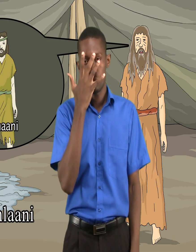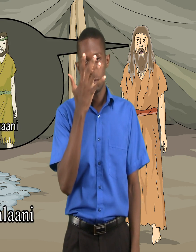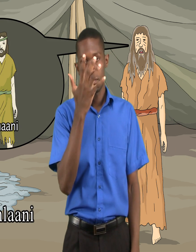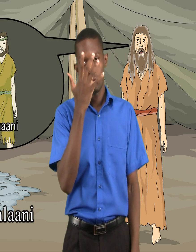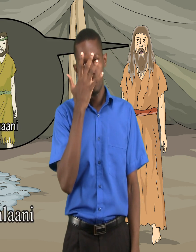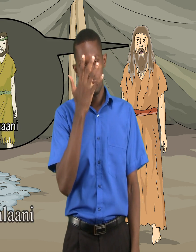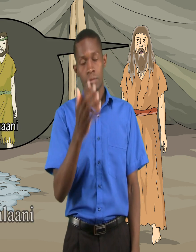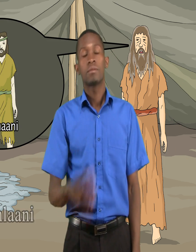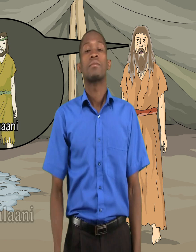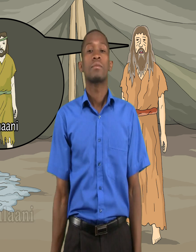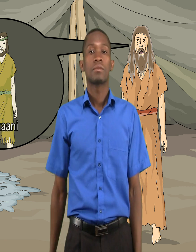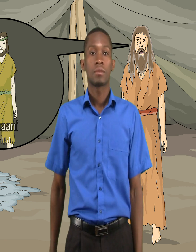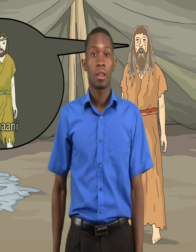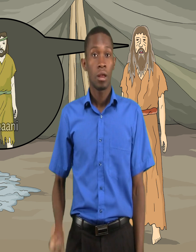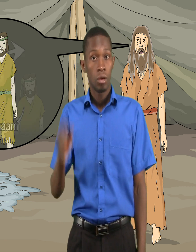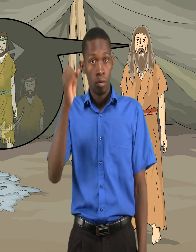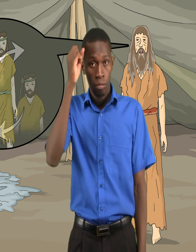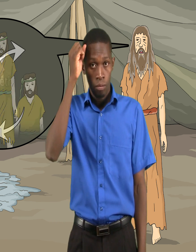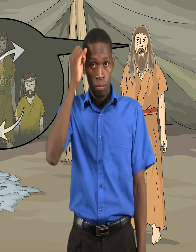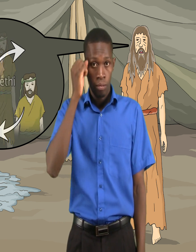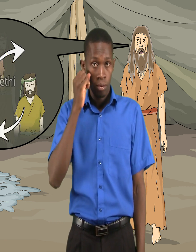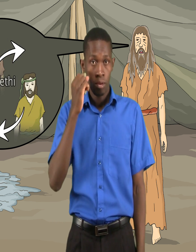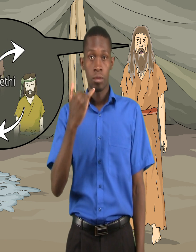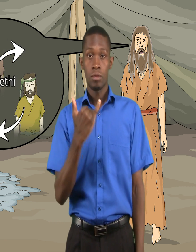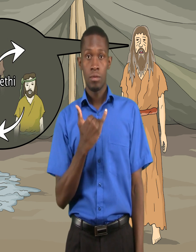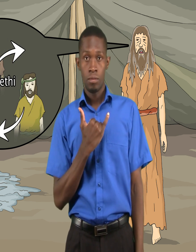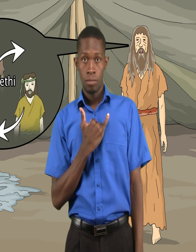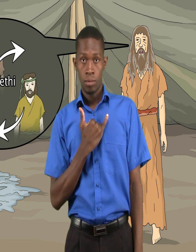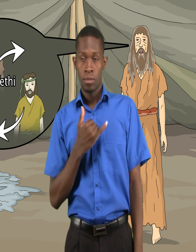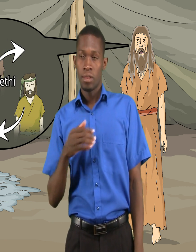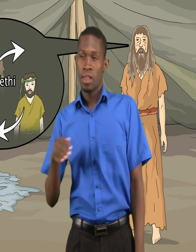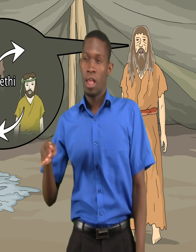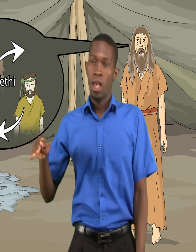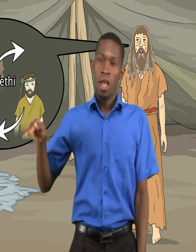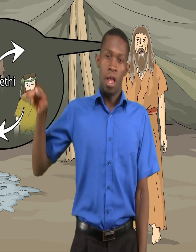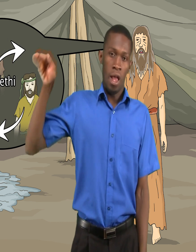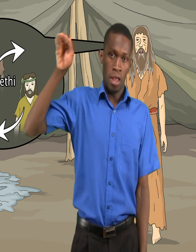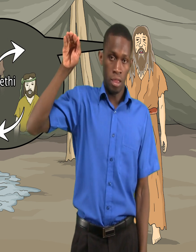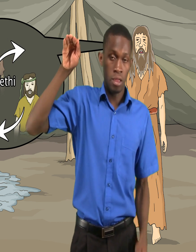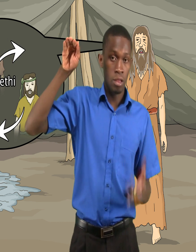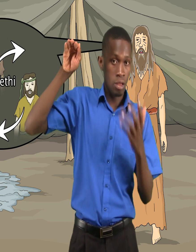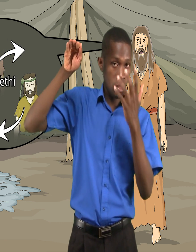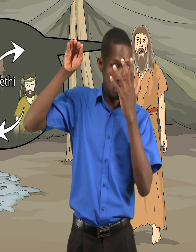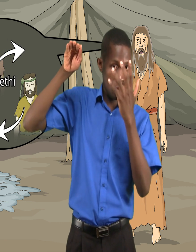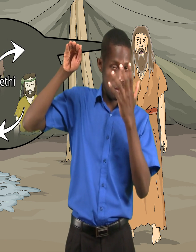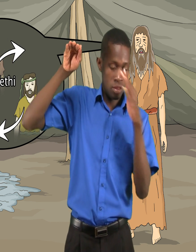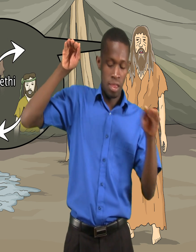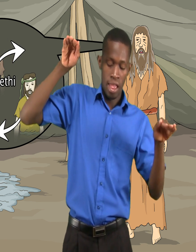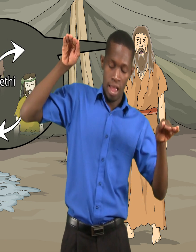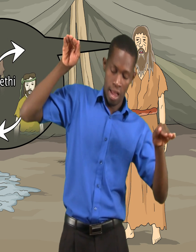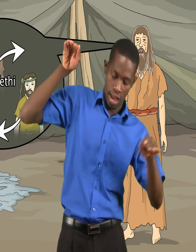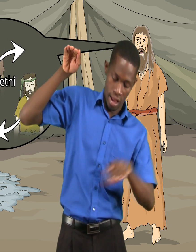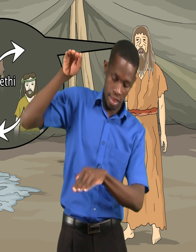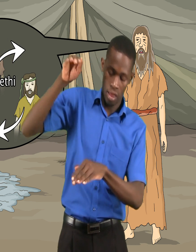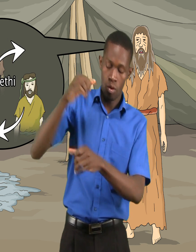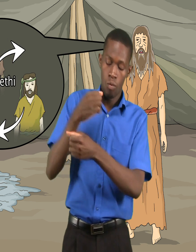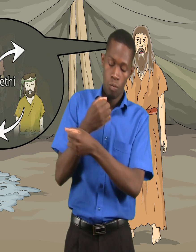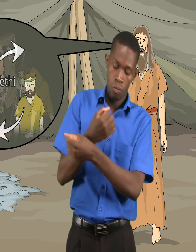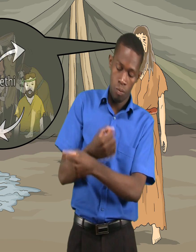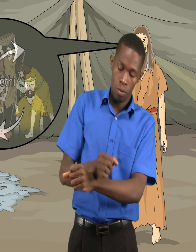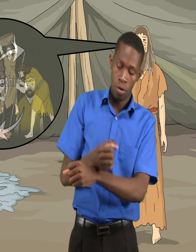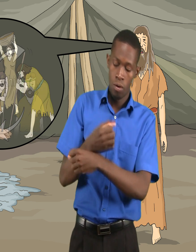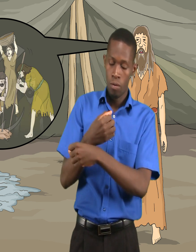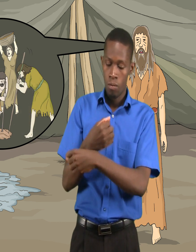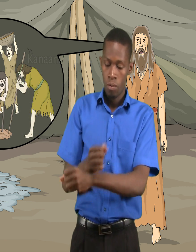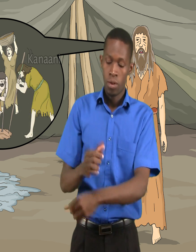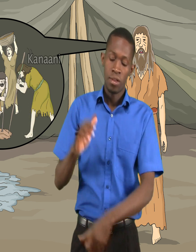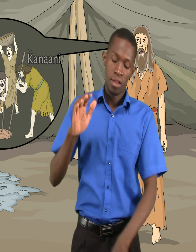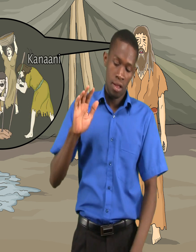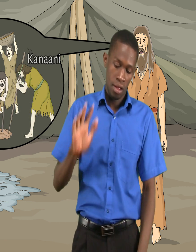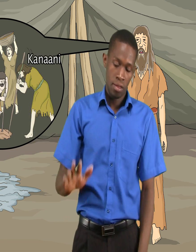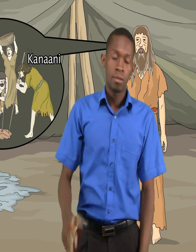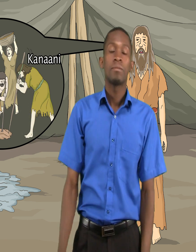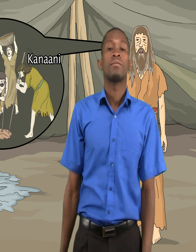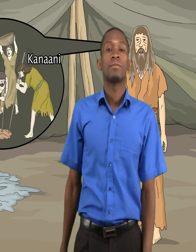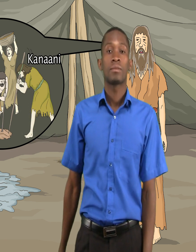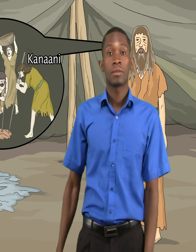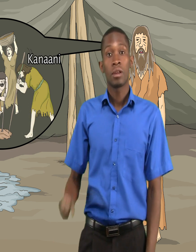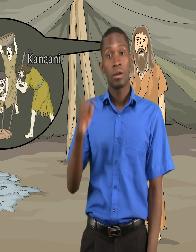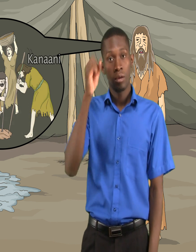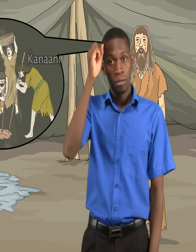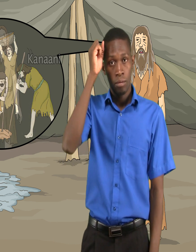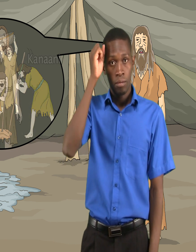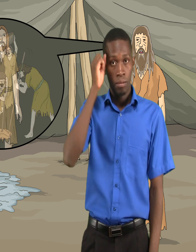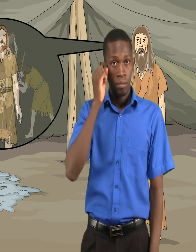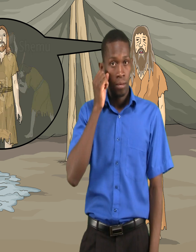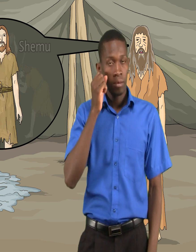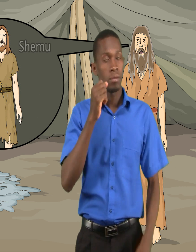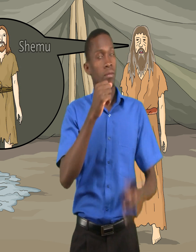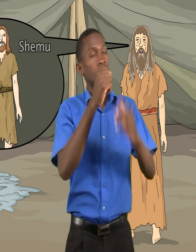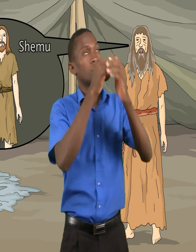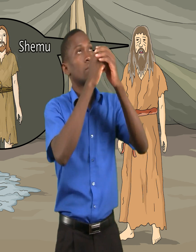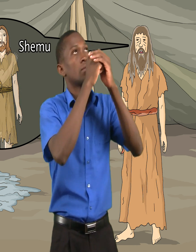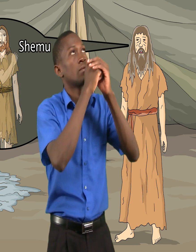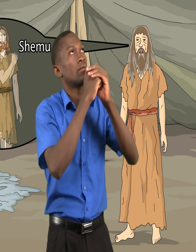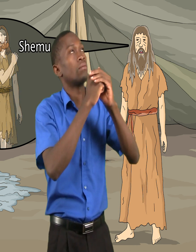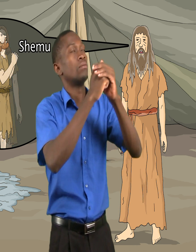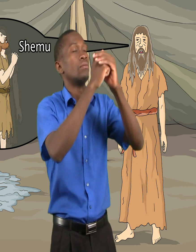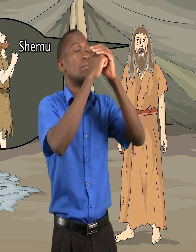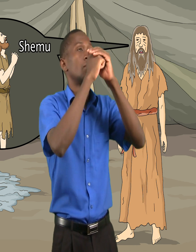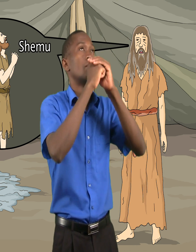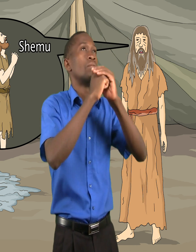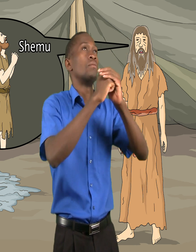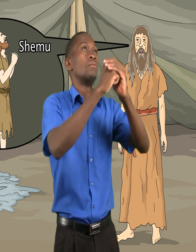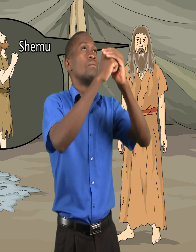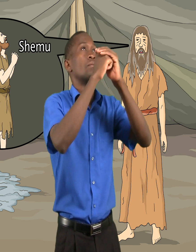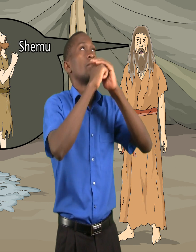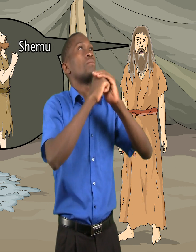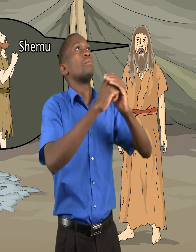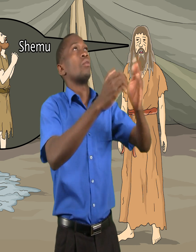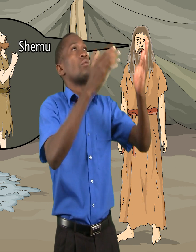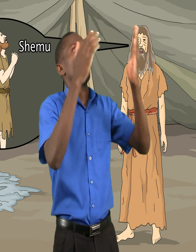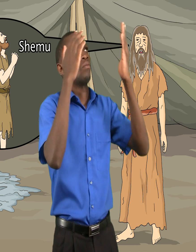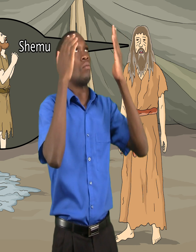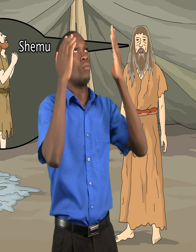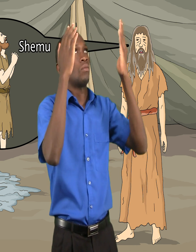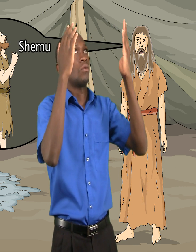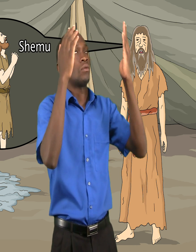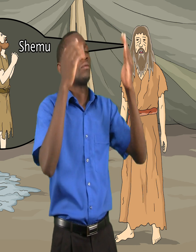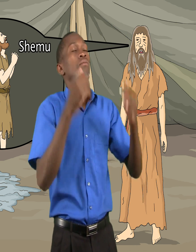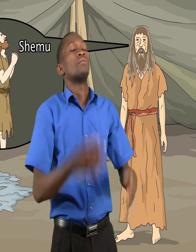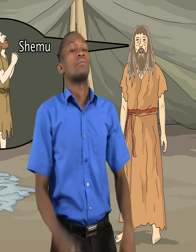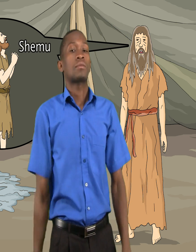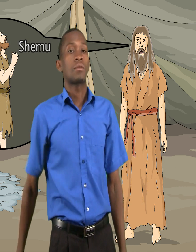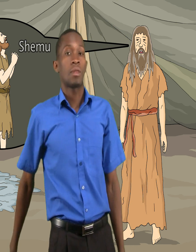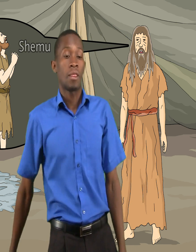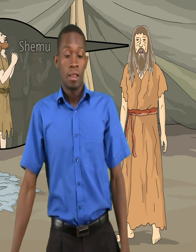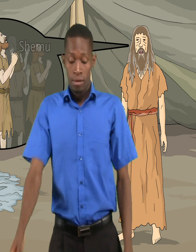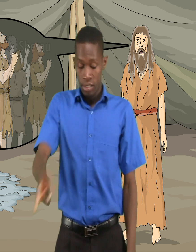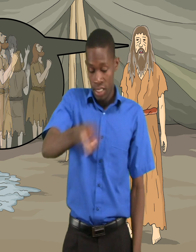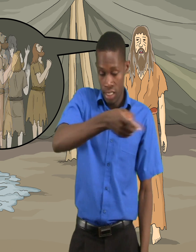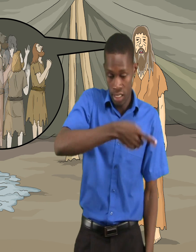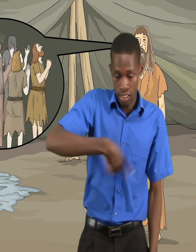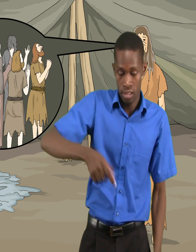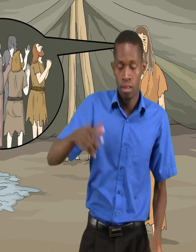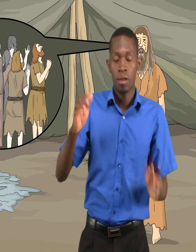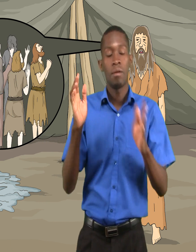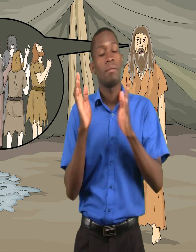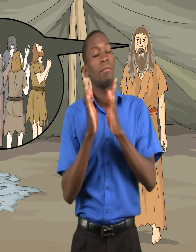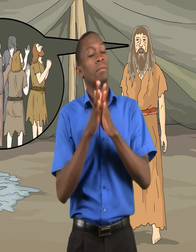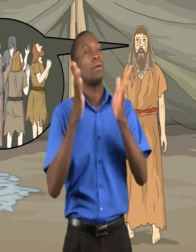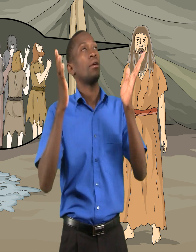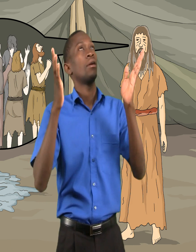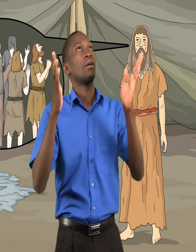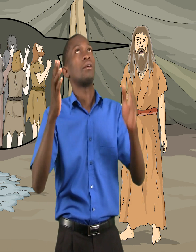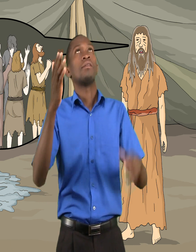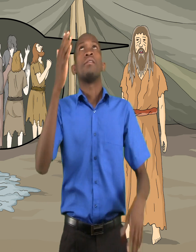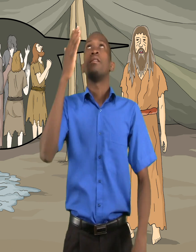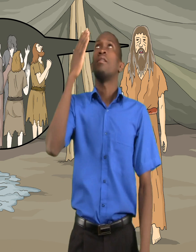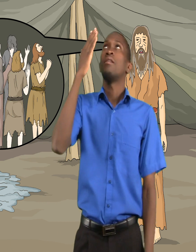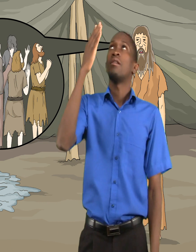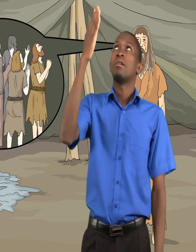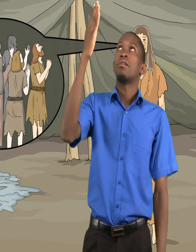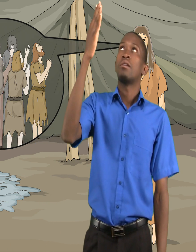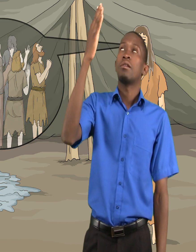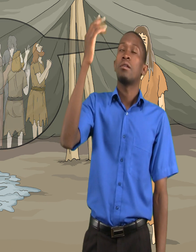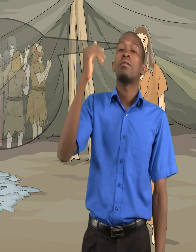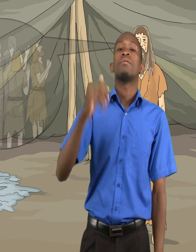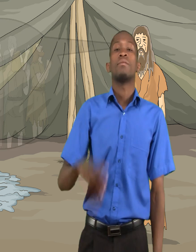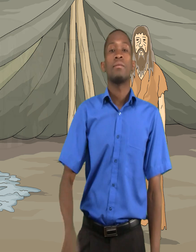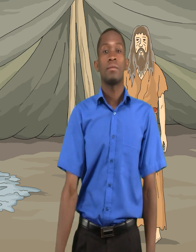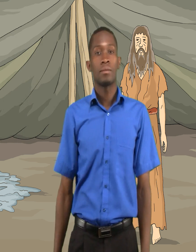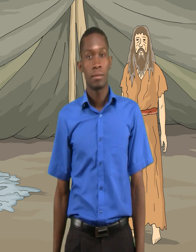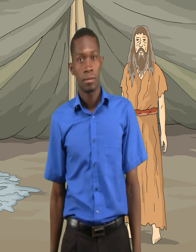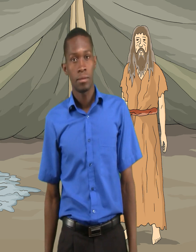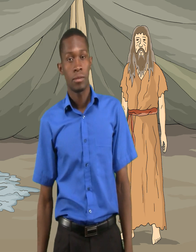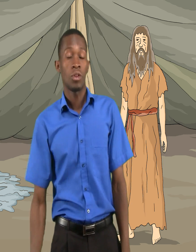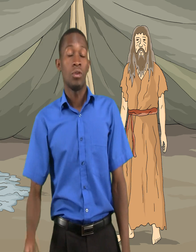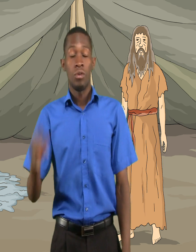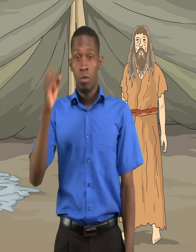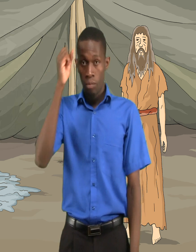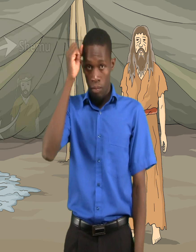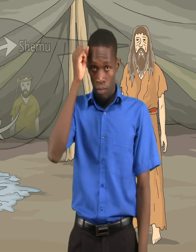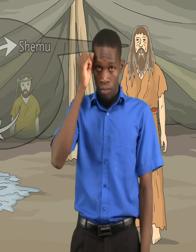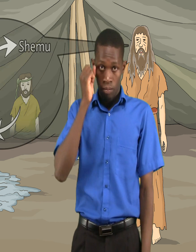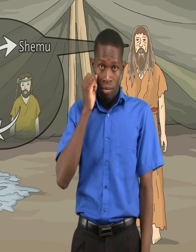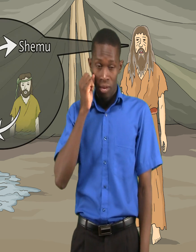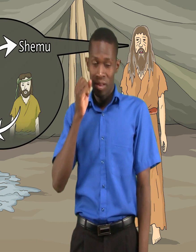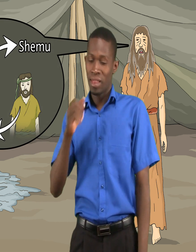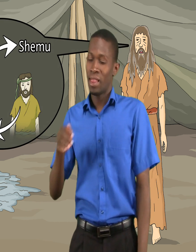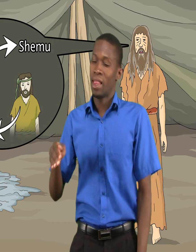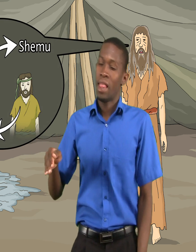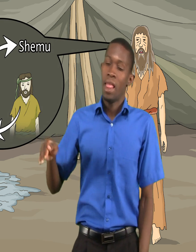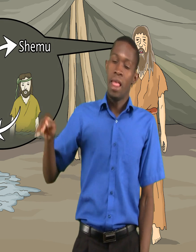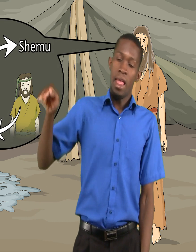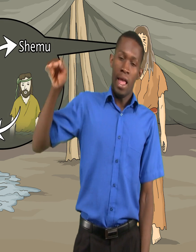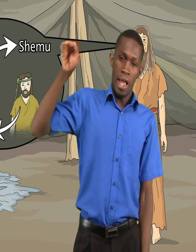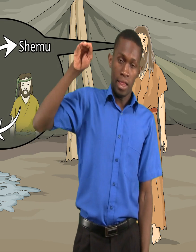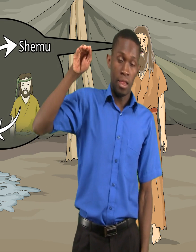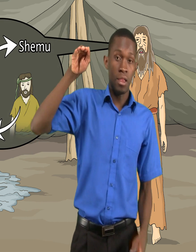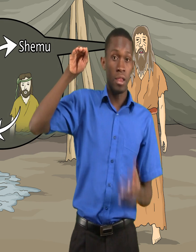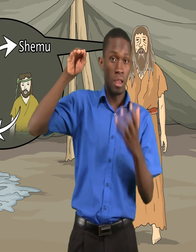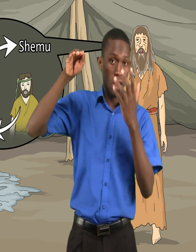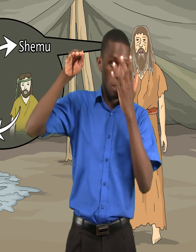A servant of servants shall he be to his brothers.” He also declared: “Blessed be the LORD, the God of Shem!